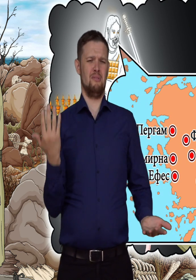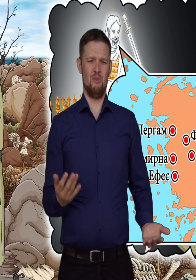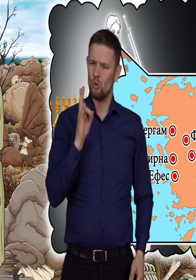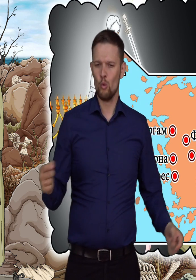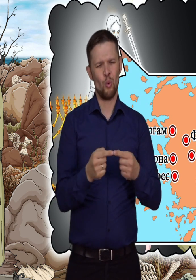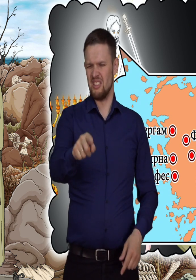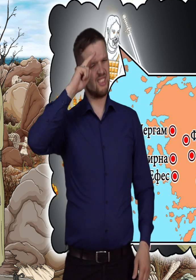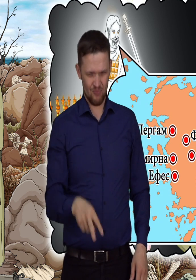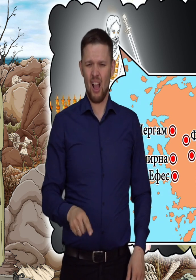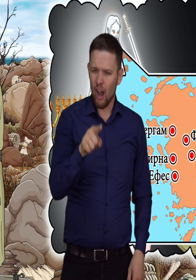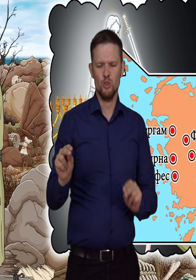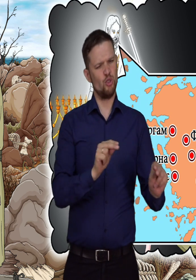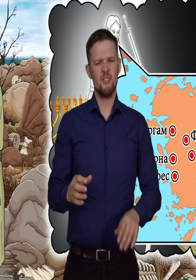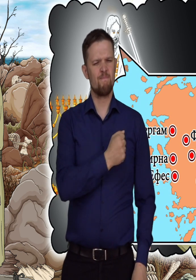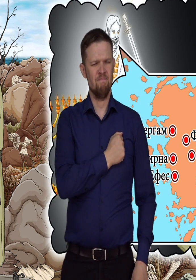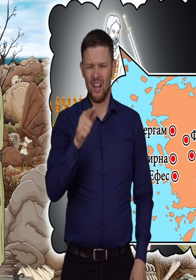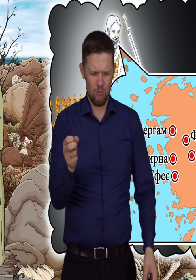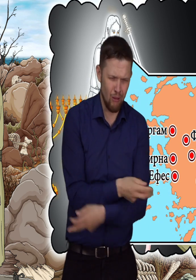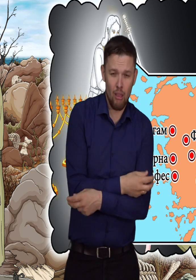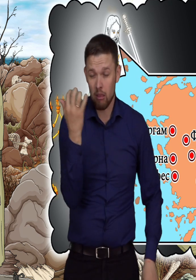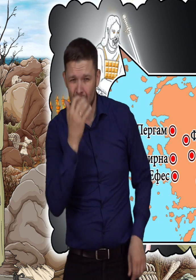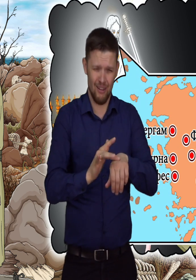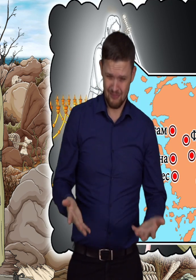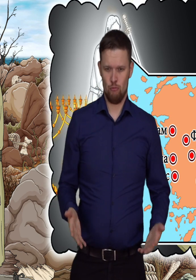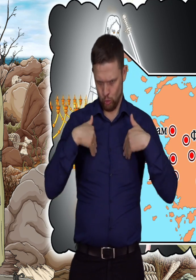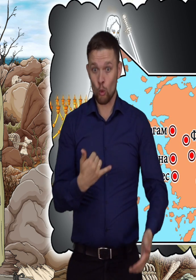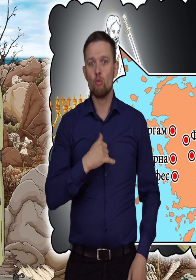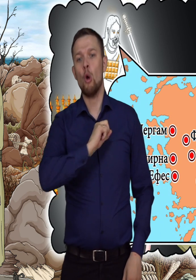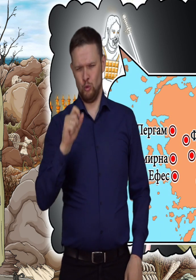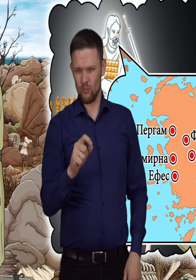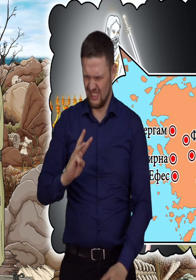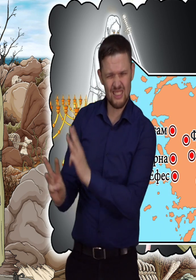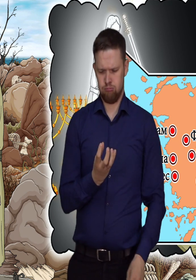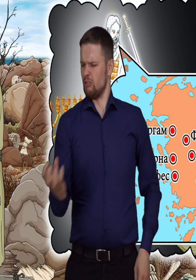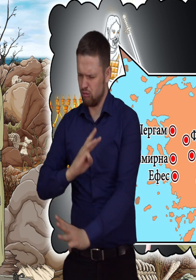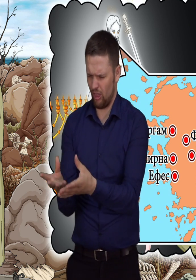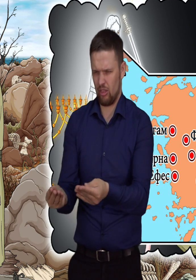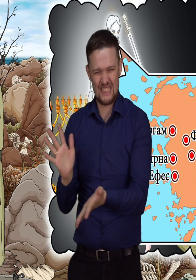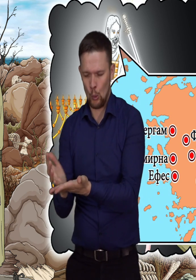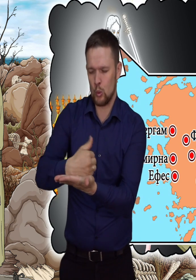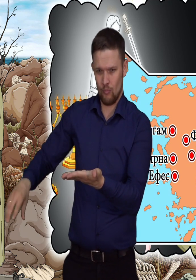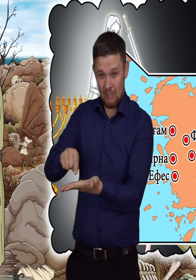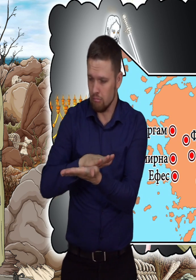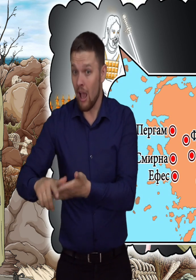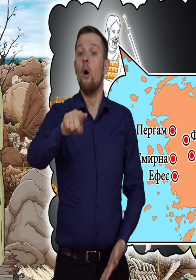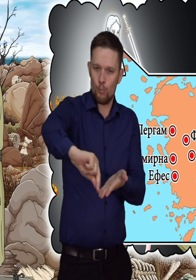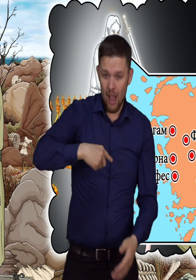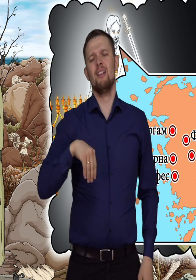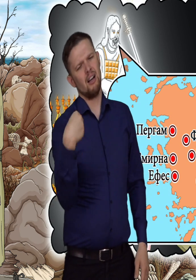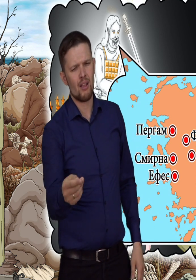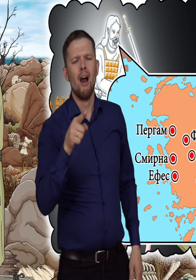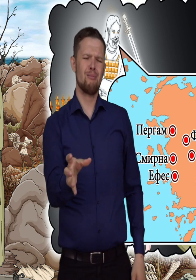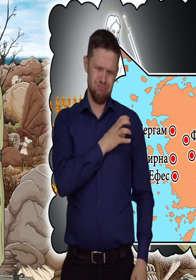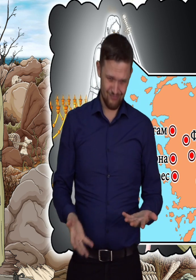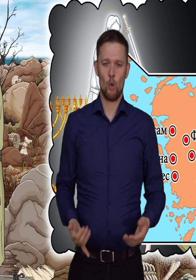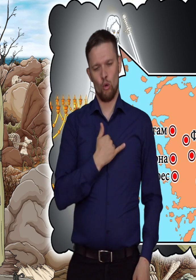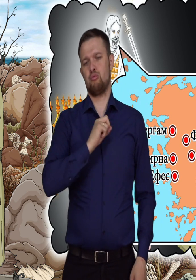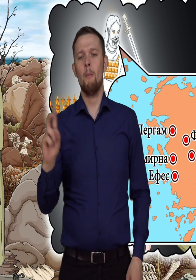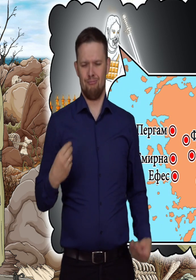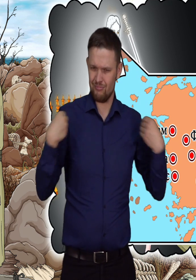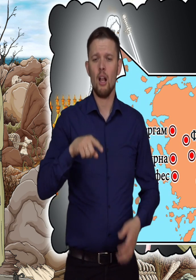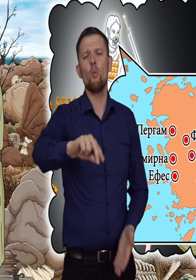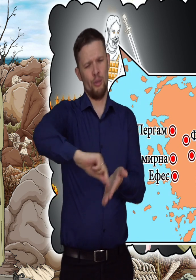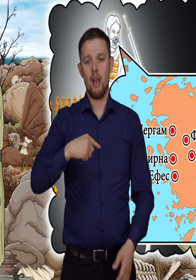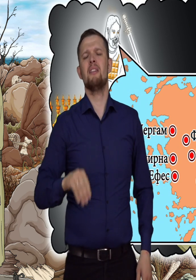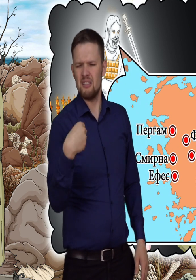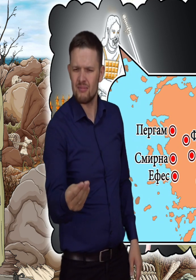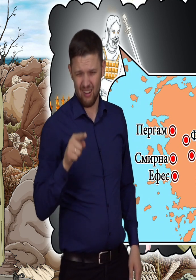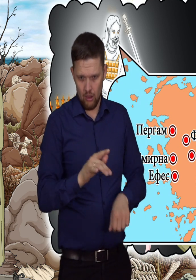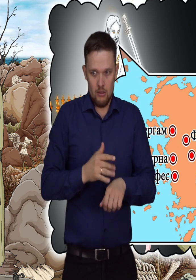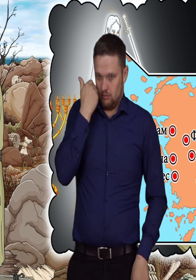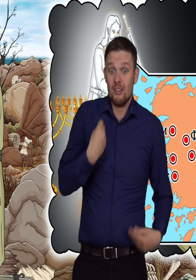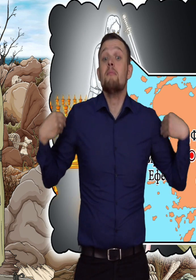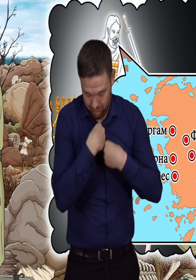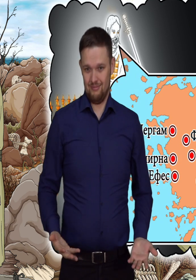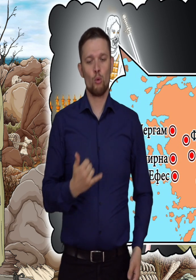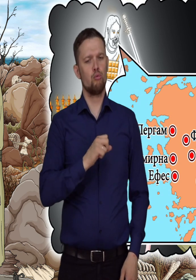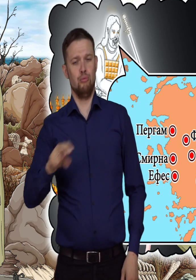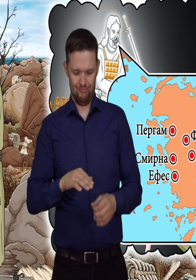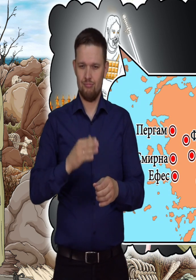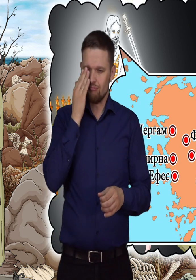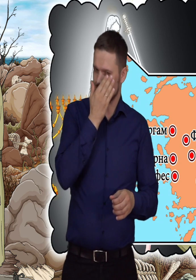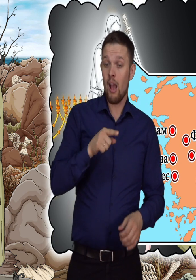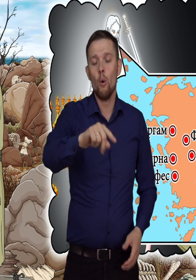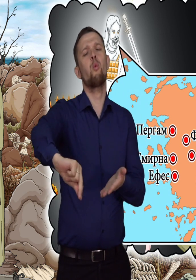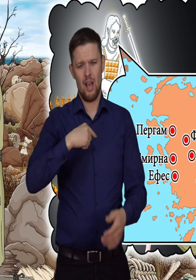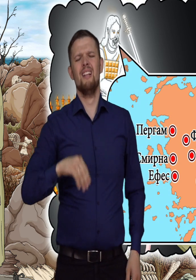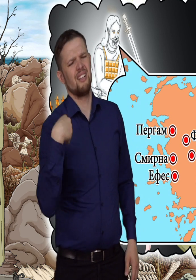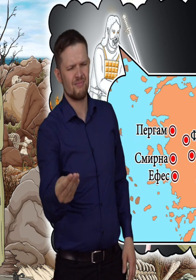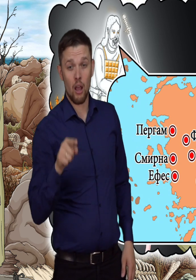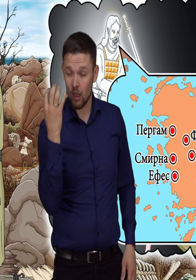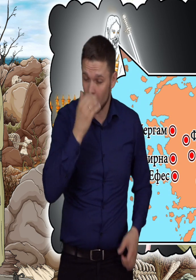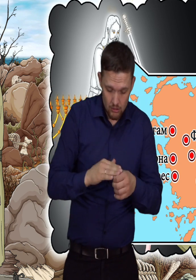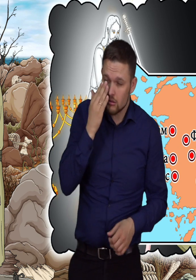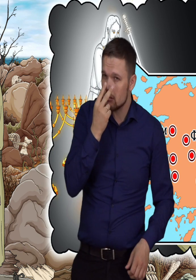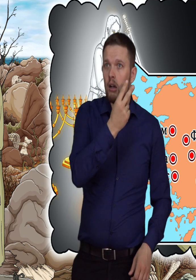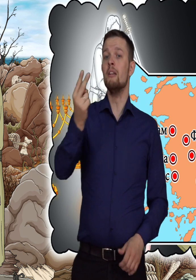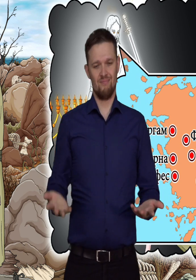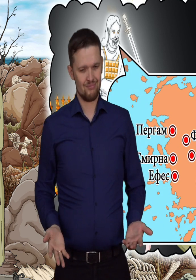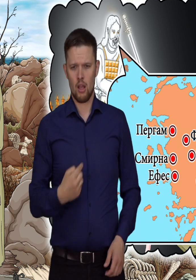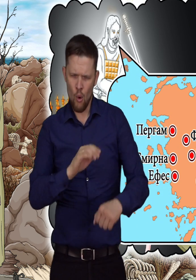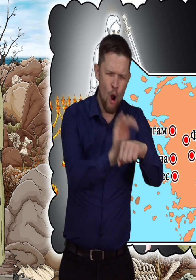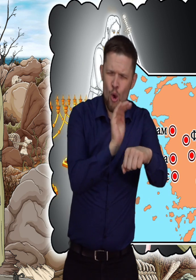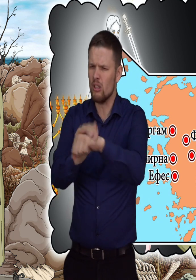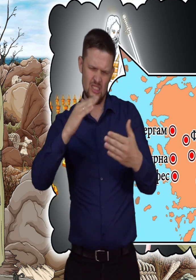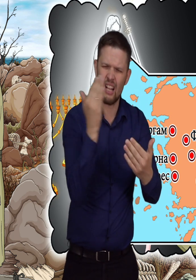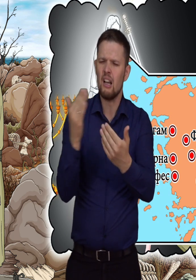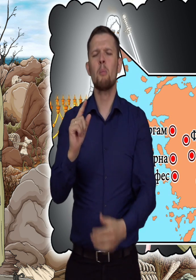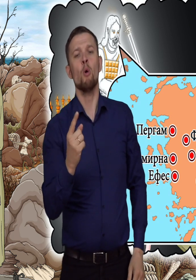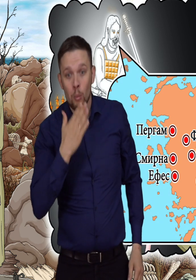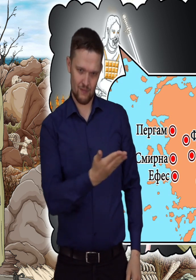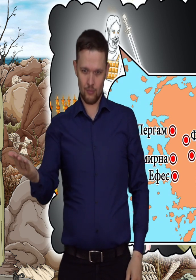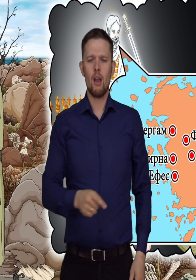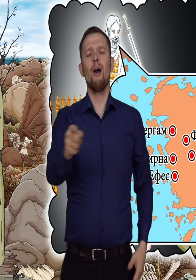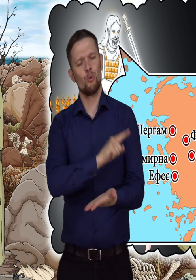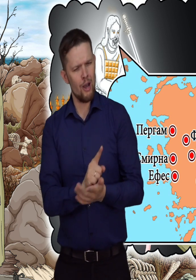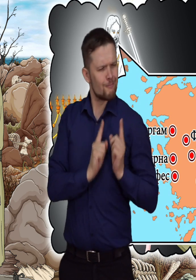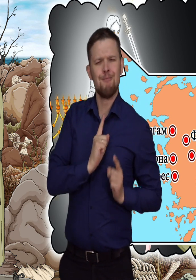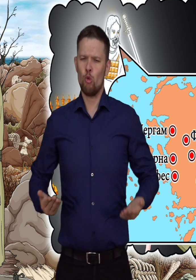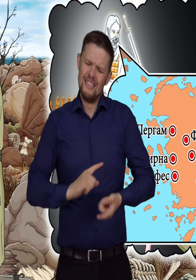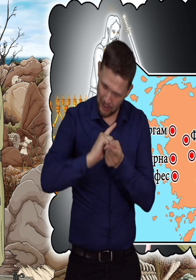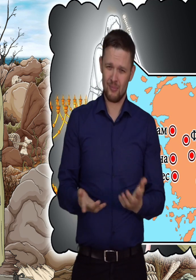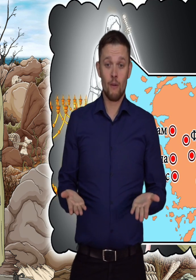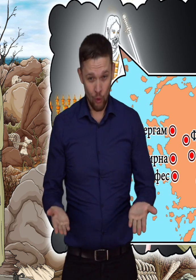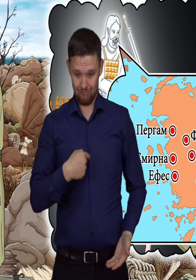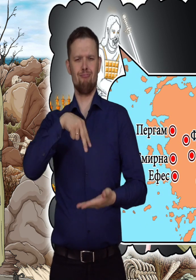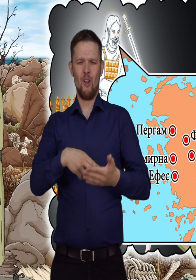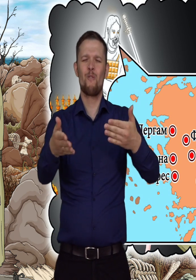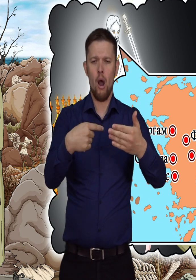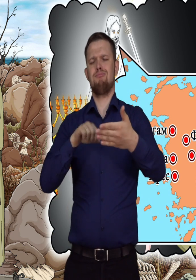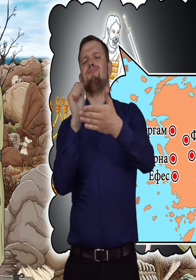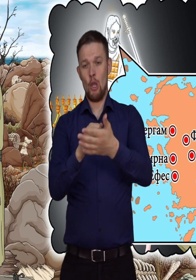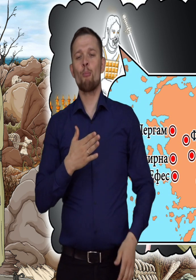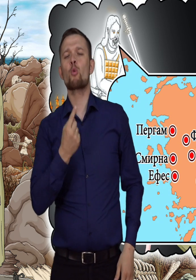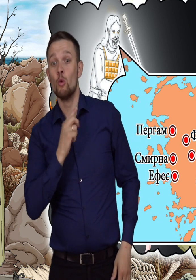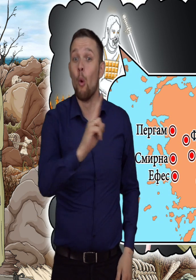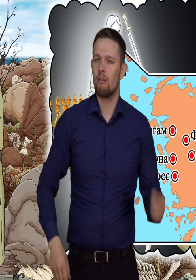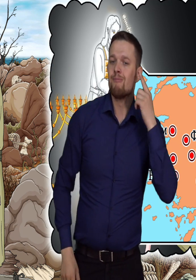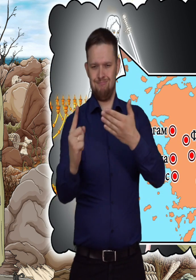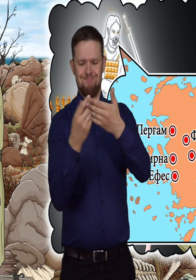But you do not realize that you are wretched, pitiful, poor, blind, and naked. I counsel you to buy from Me gold refined by fire so that you may become rich, white garments so that you may be clothed and your shameful nakedness not exposed, and salve to anoint your eyes so that you may see. Those I love, I rebuke and discipline. Therefore be earnest and repent.